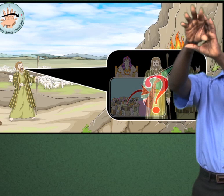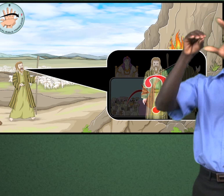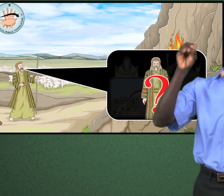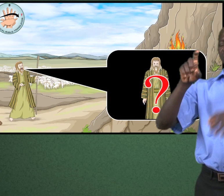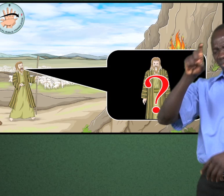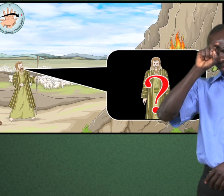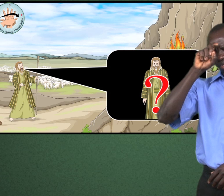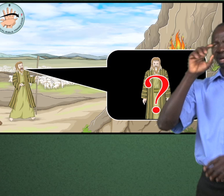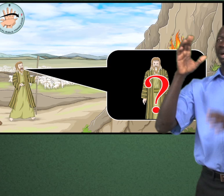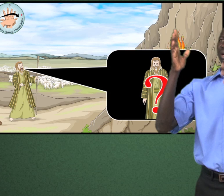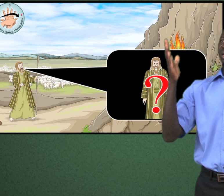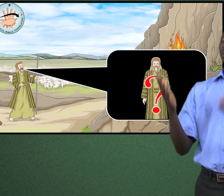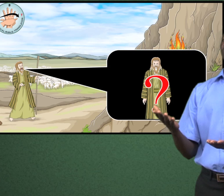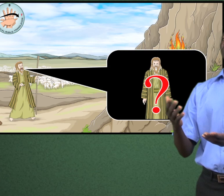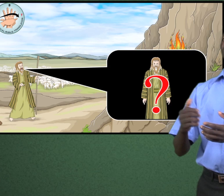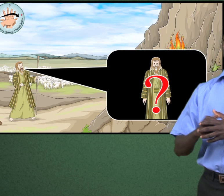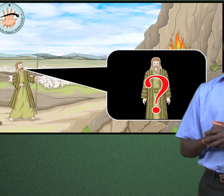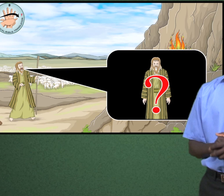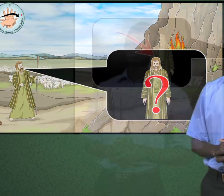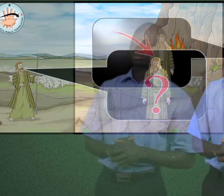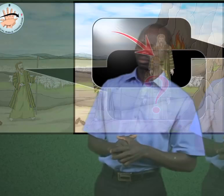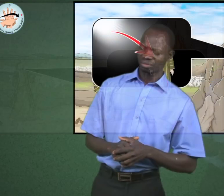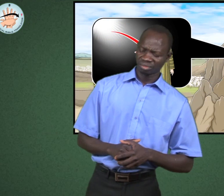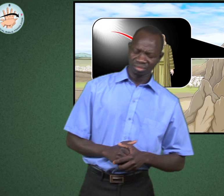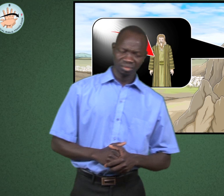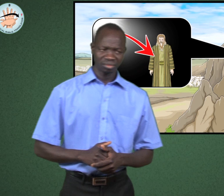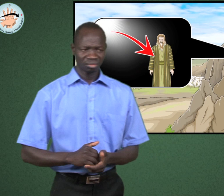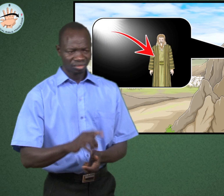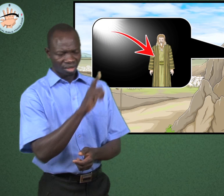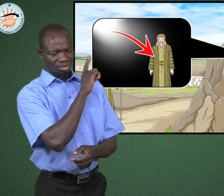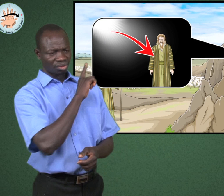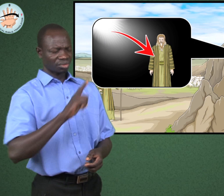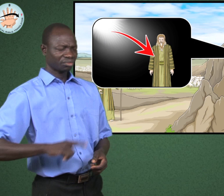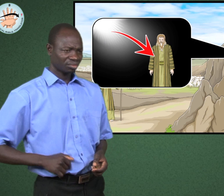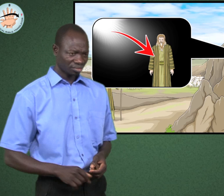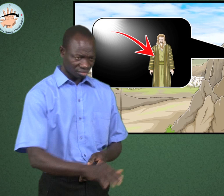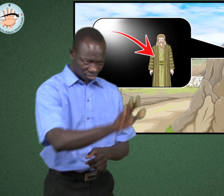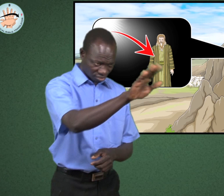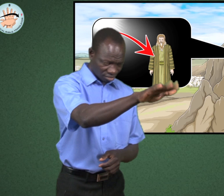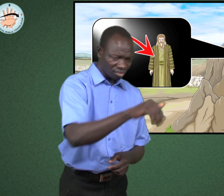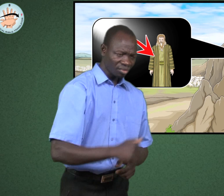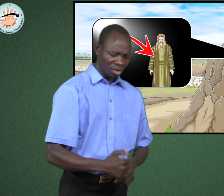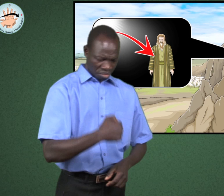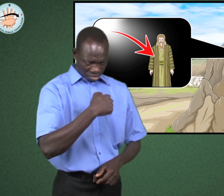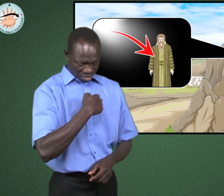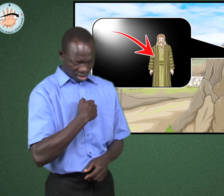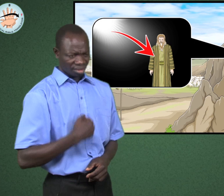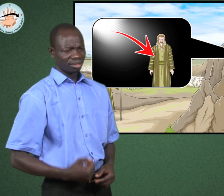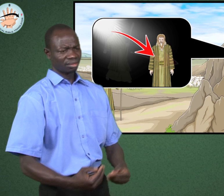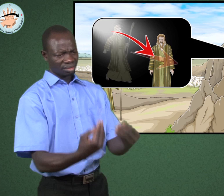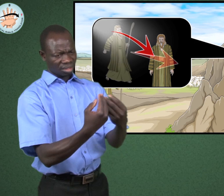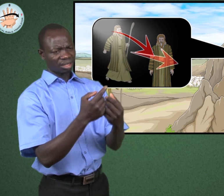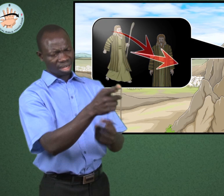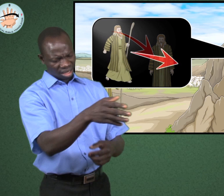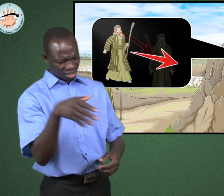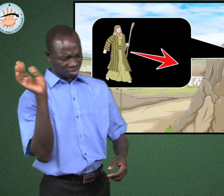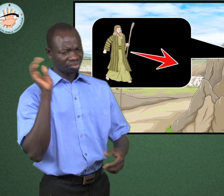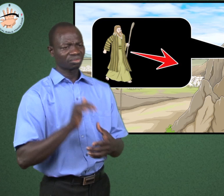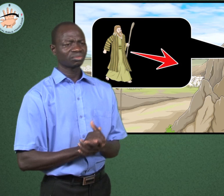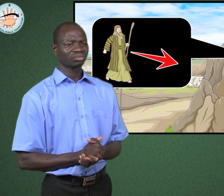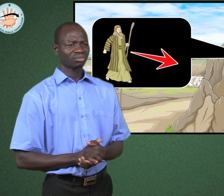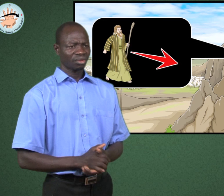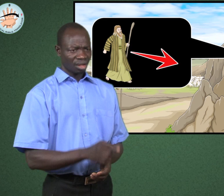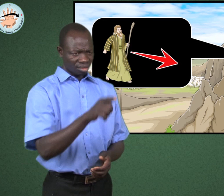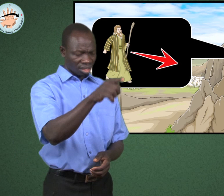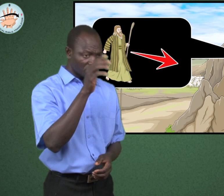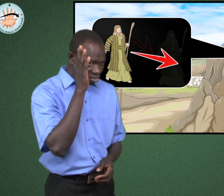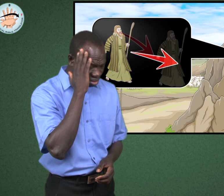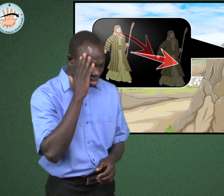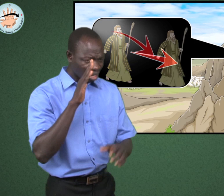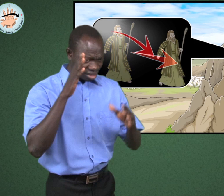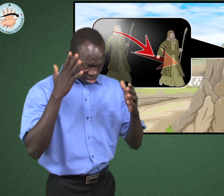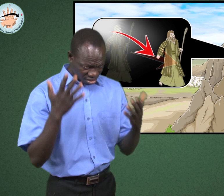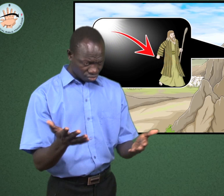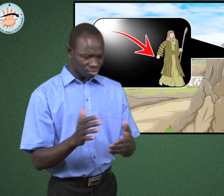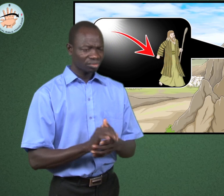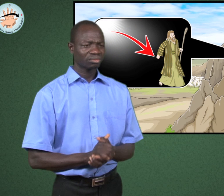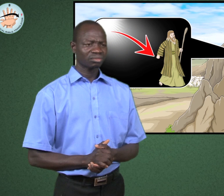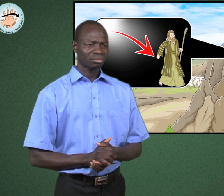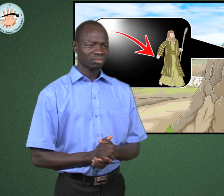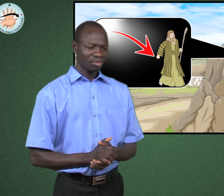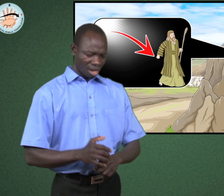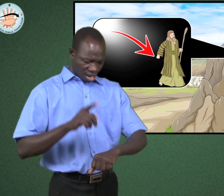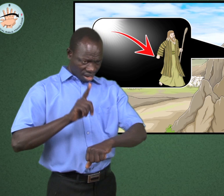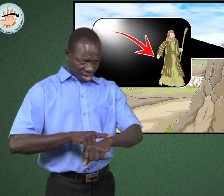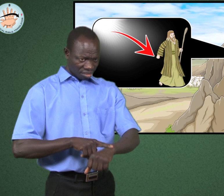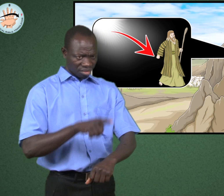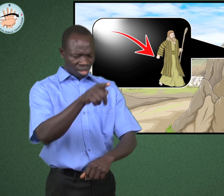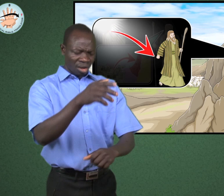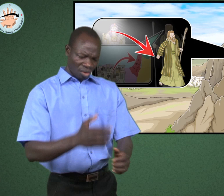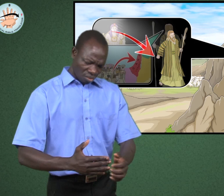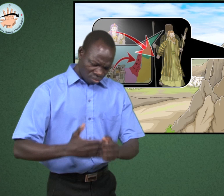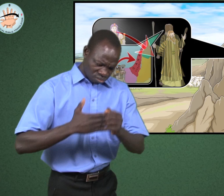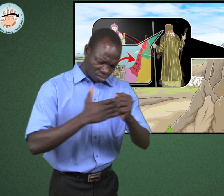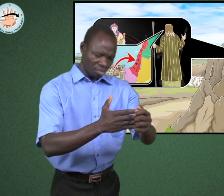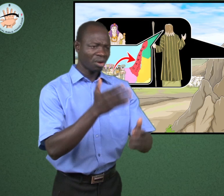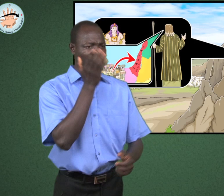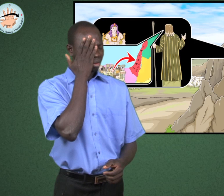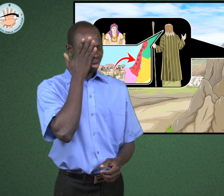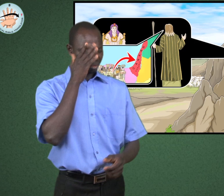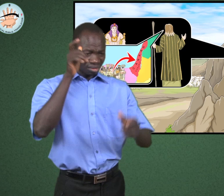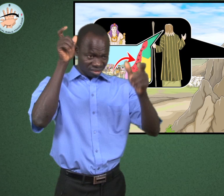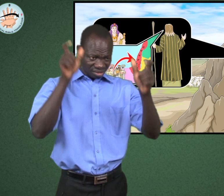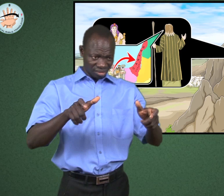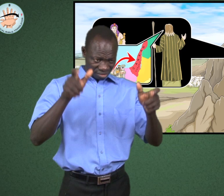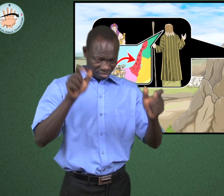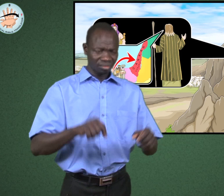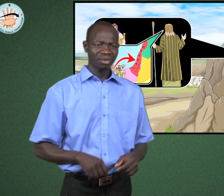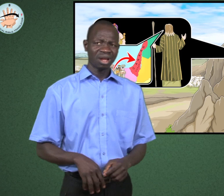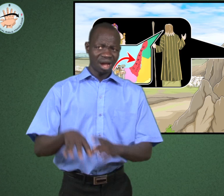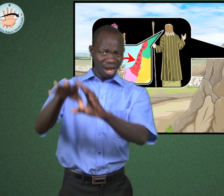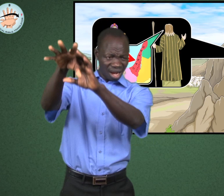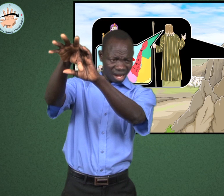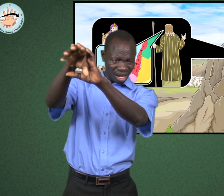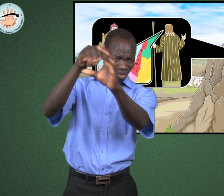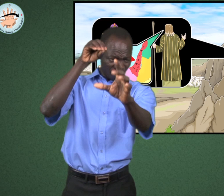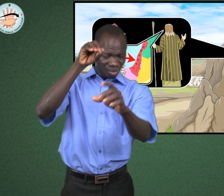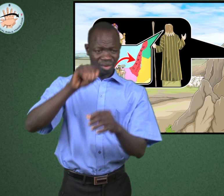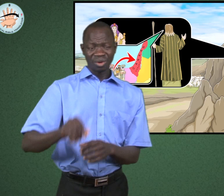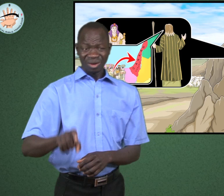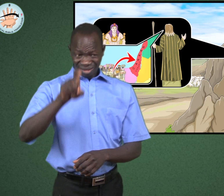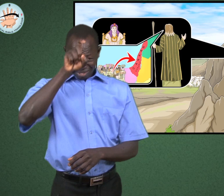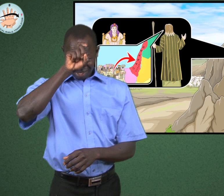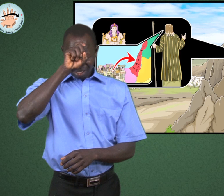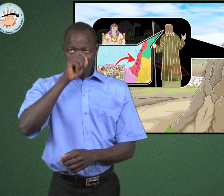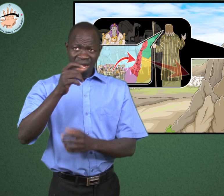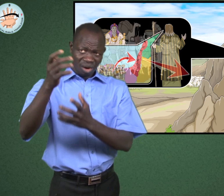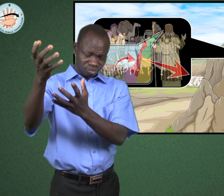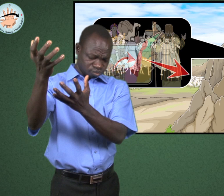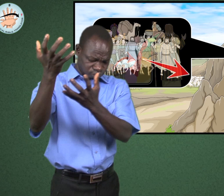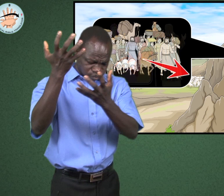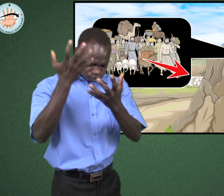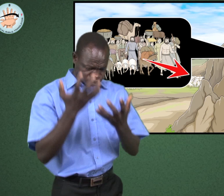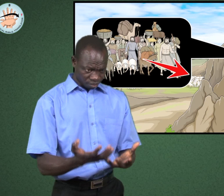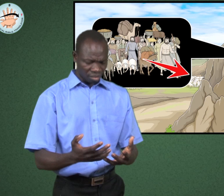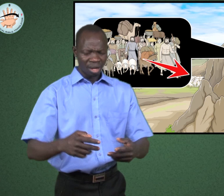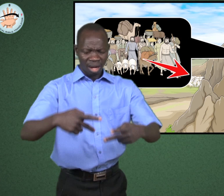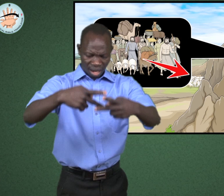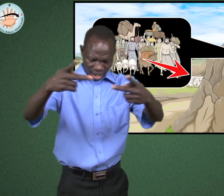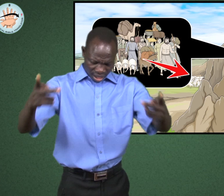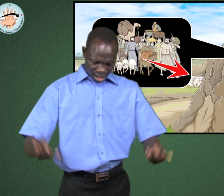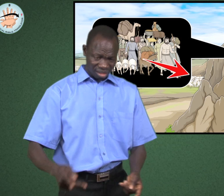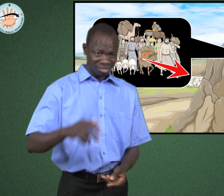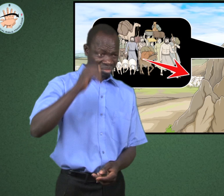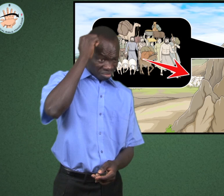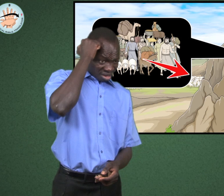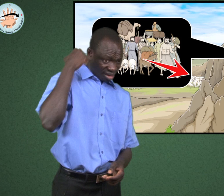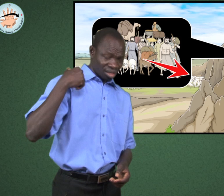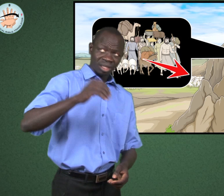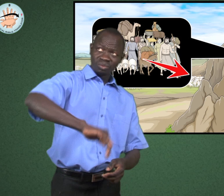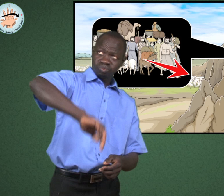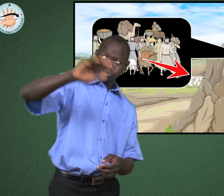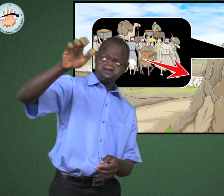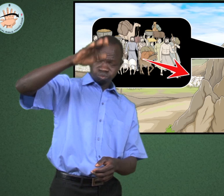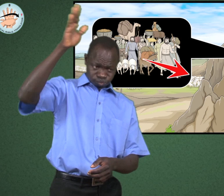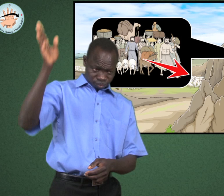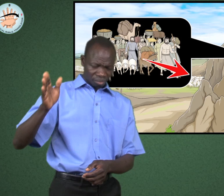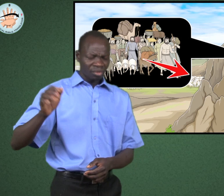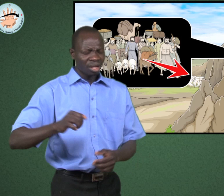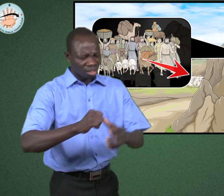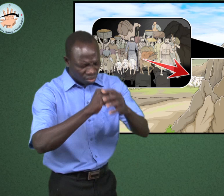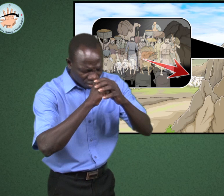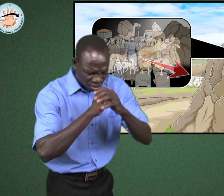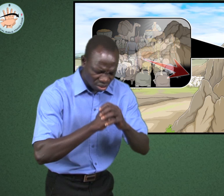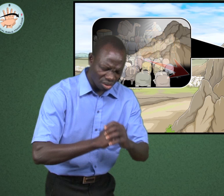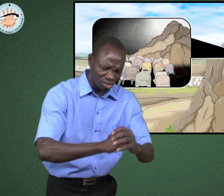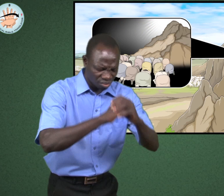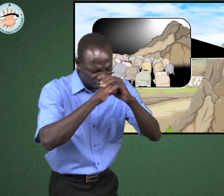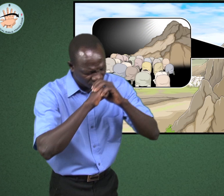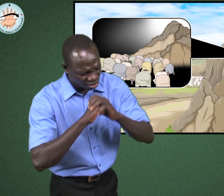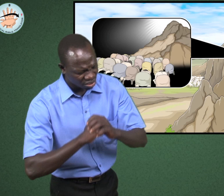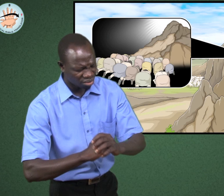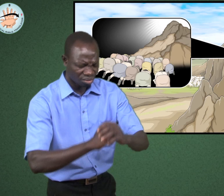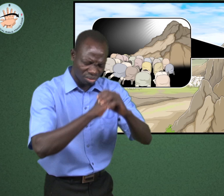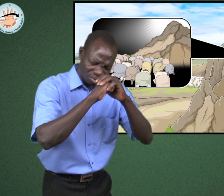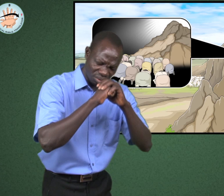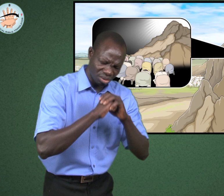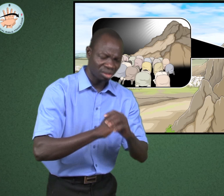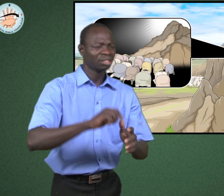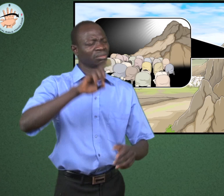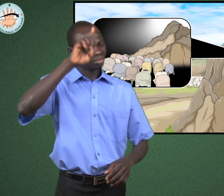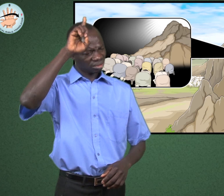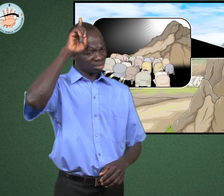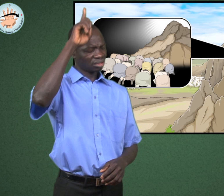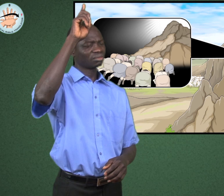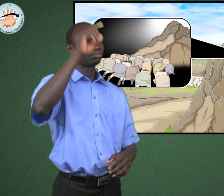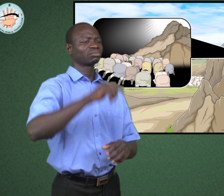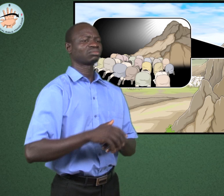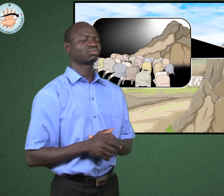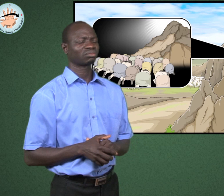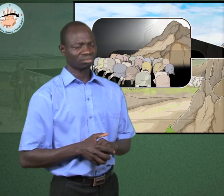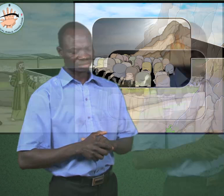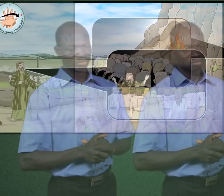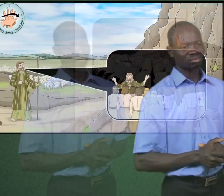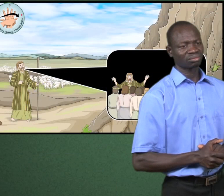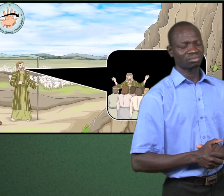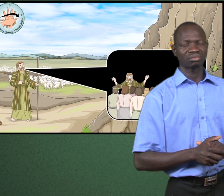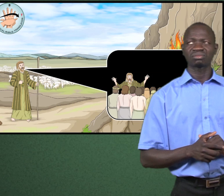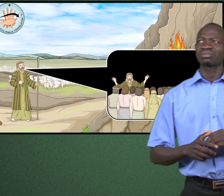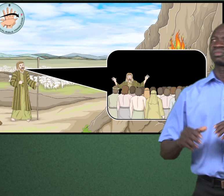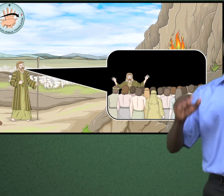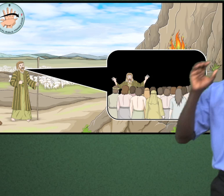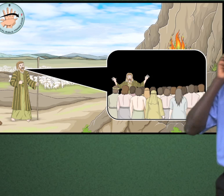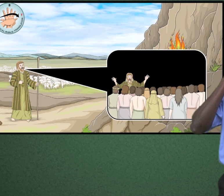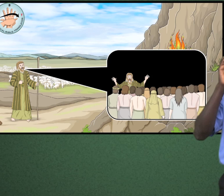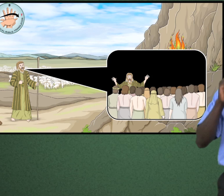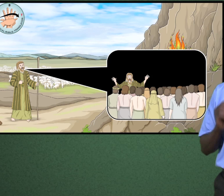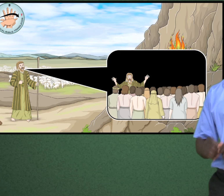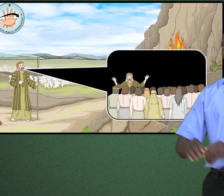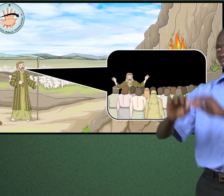“I will surely be with you,” God said, “and this will be the sign to you that I have sent you: When you have brought the people out of Egypt, all of you will worship God on this mountain.”